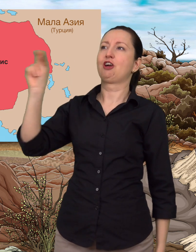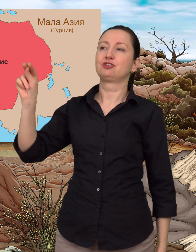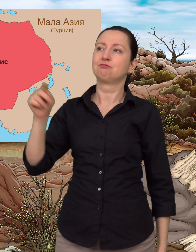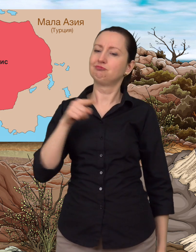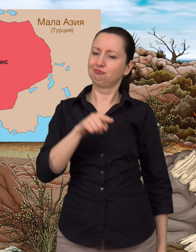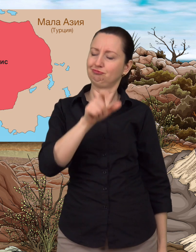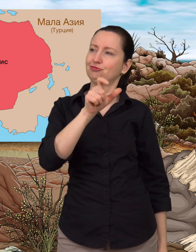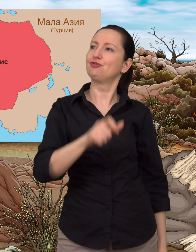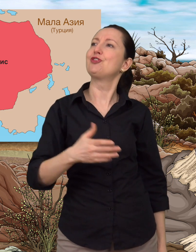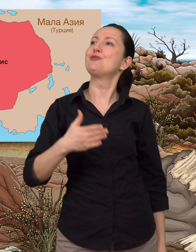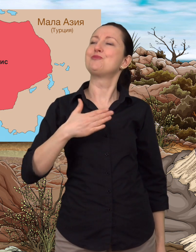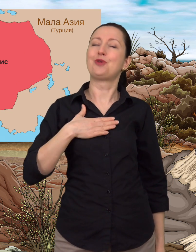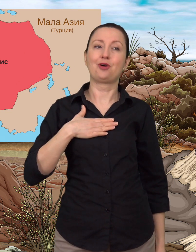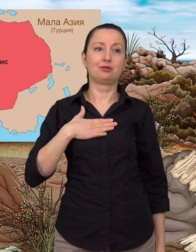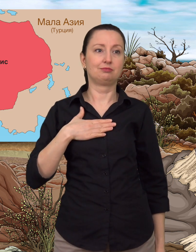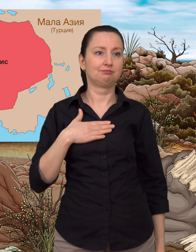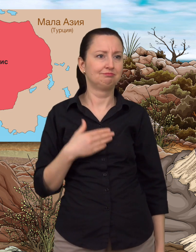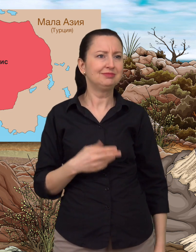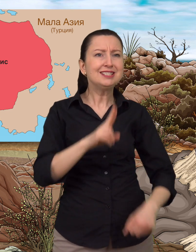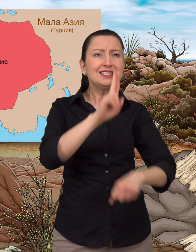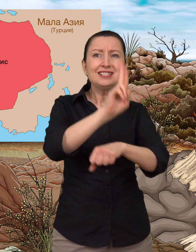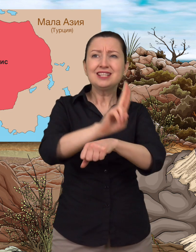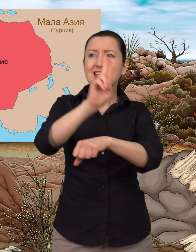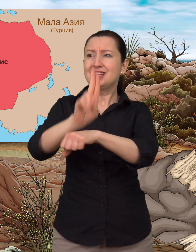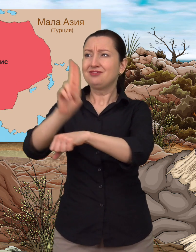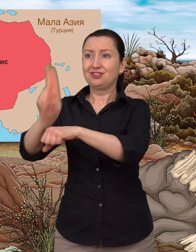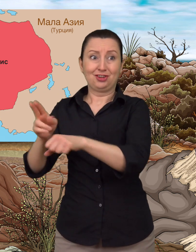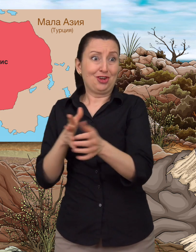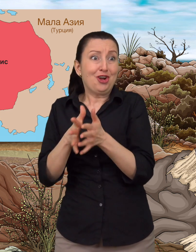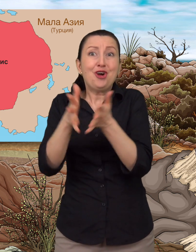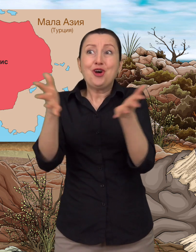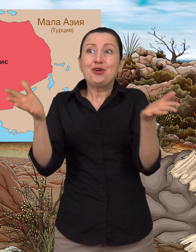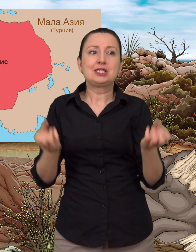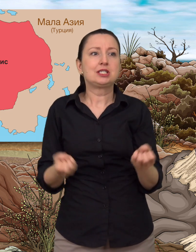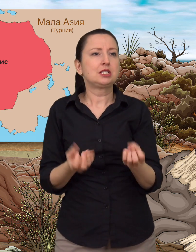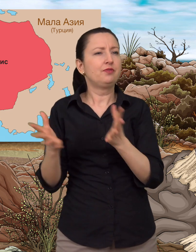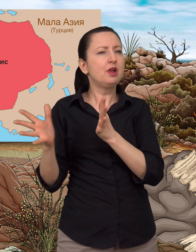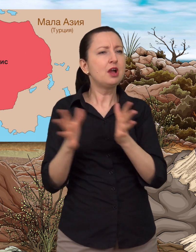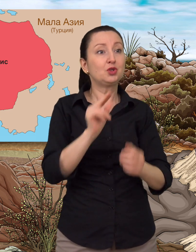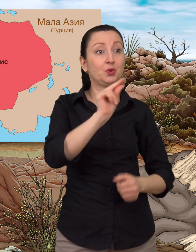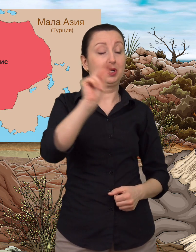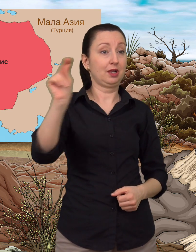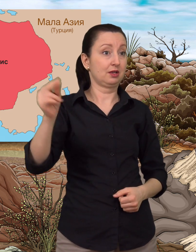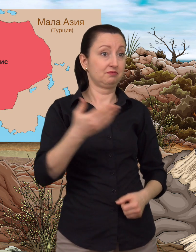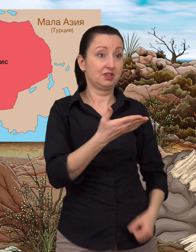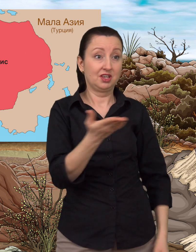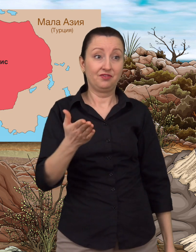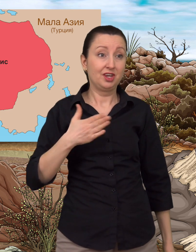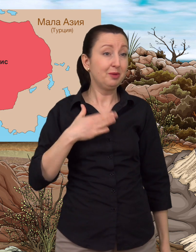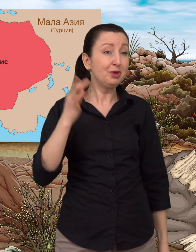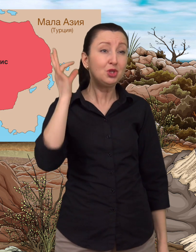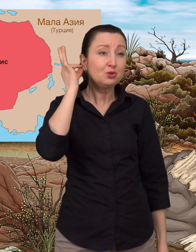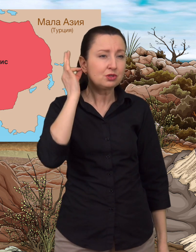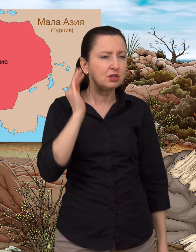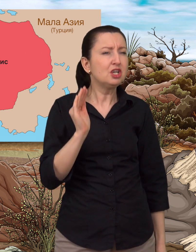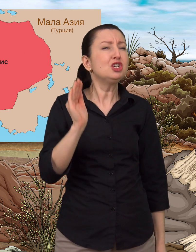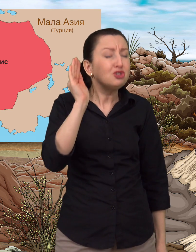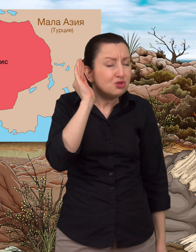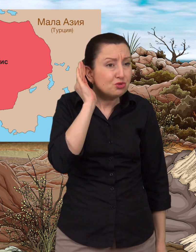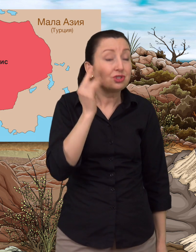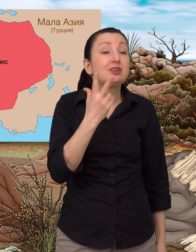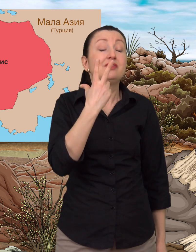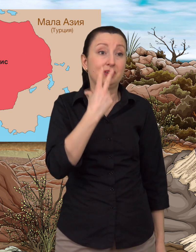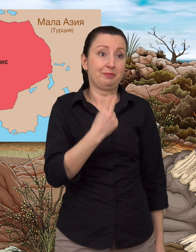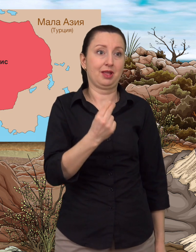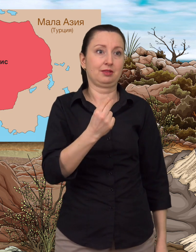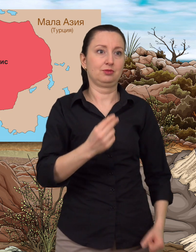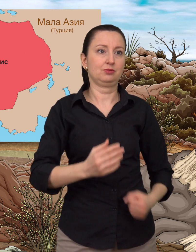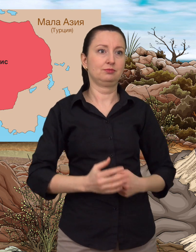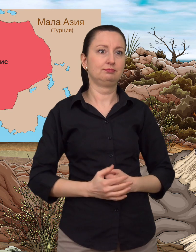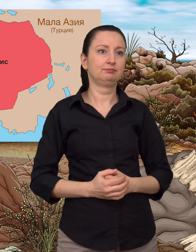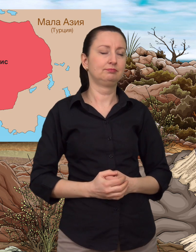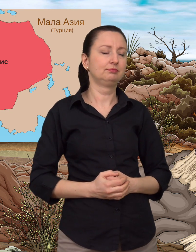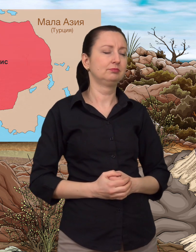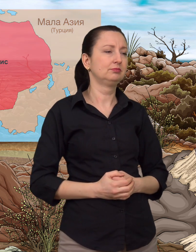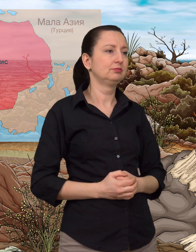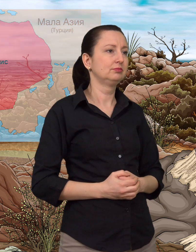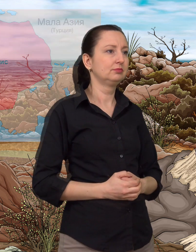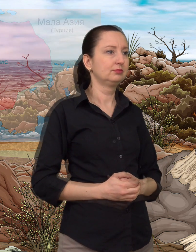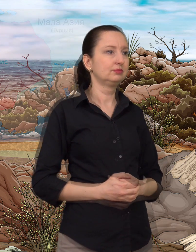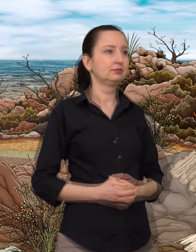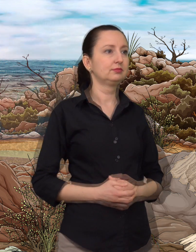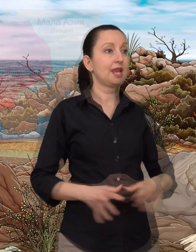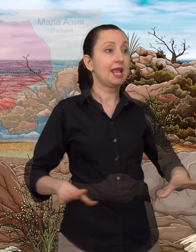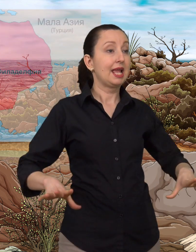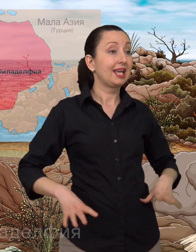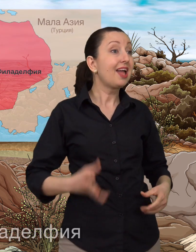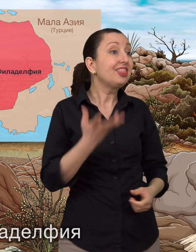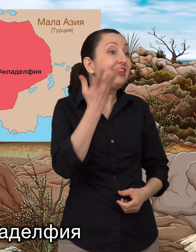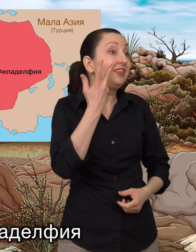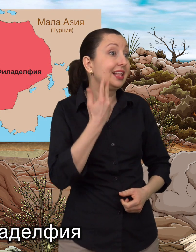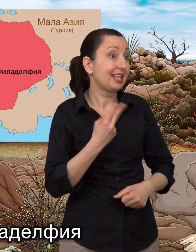He who has an ear, let him hear what the Spirit says to the churches.